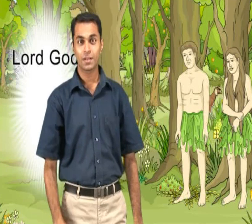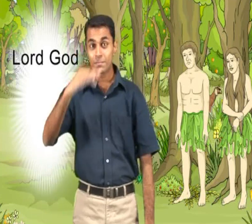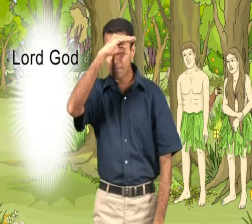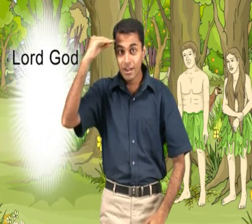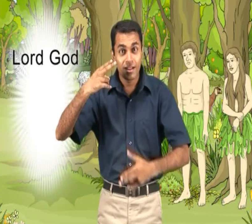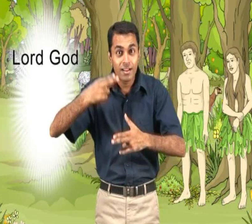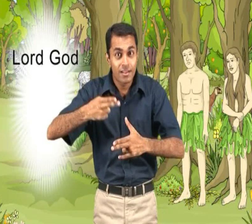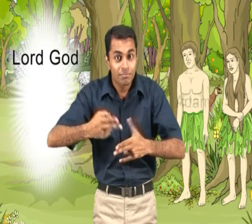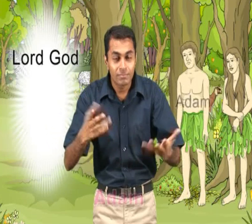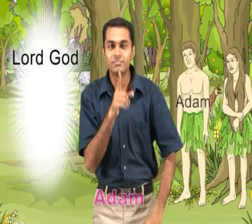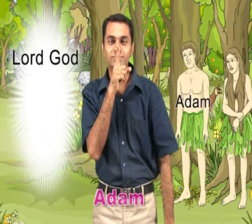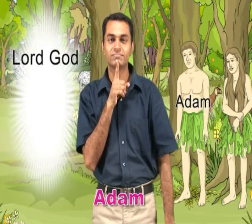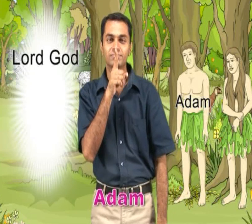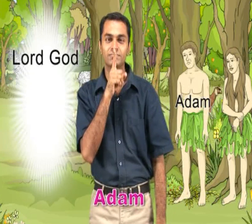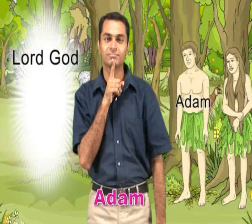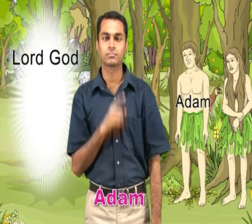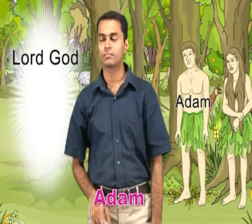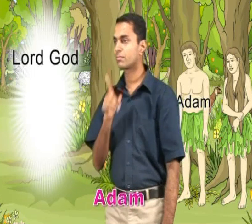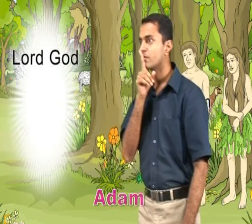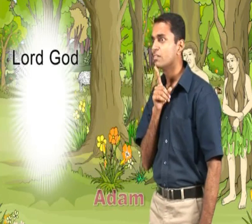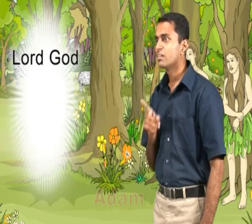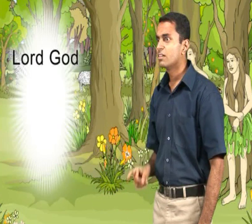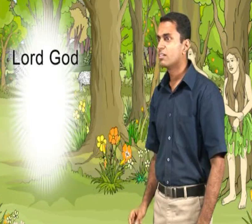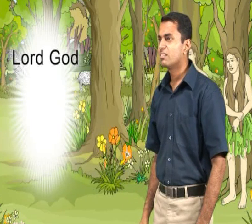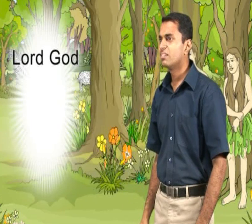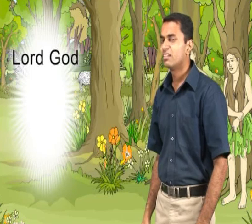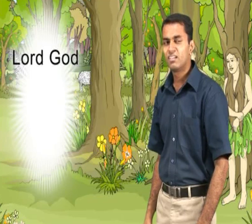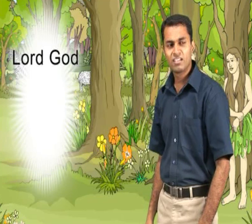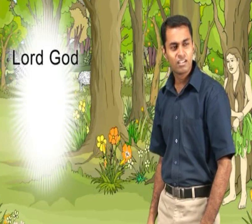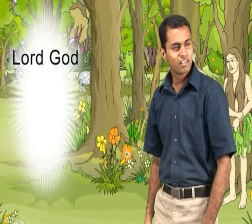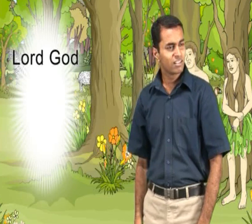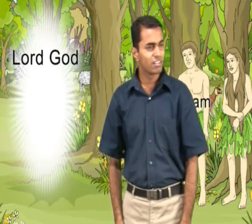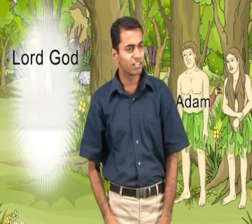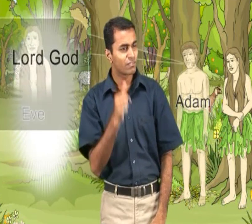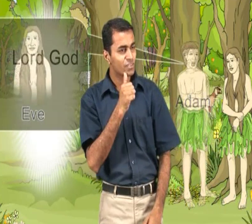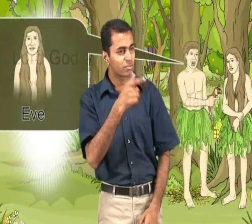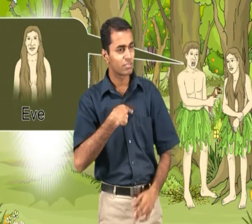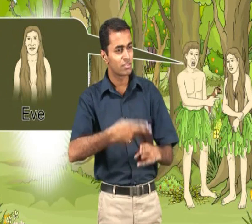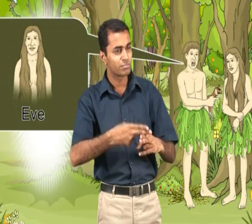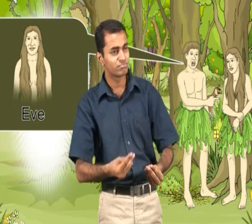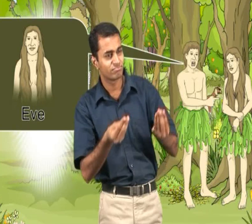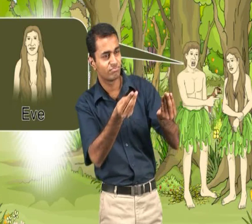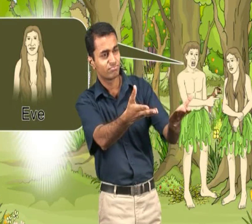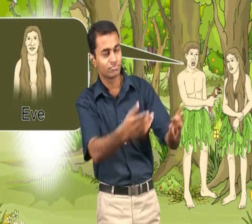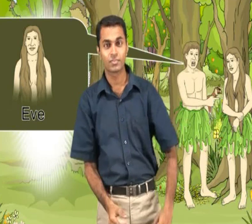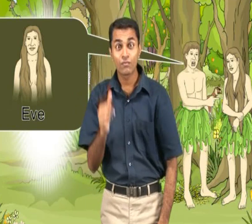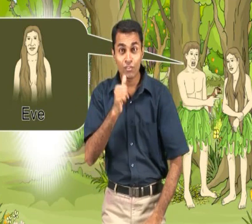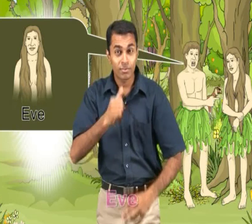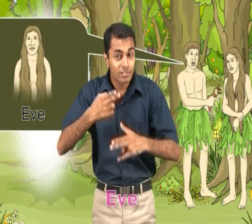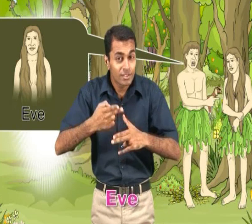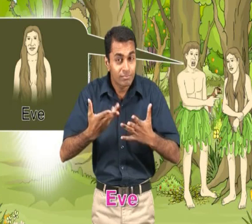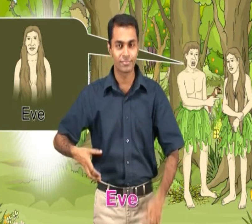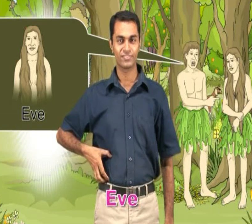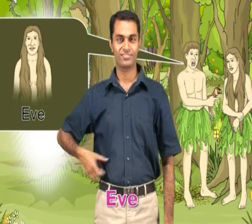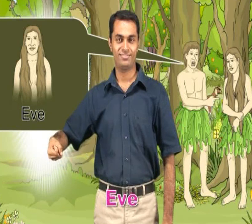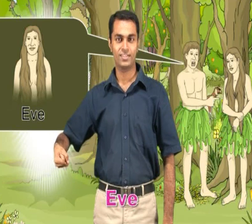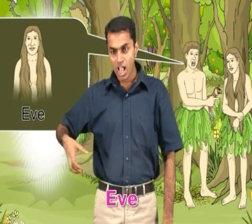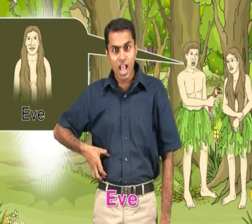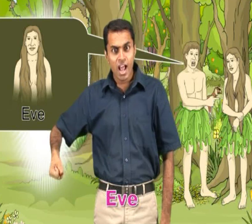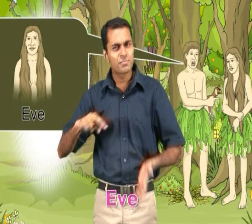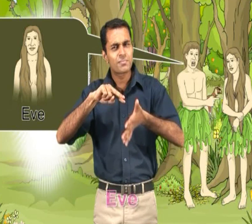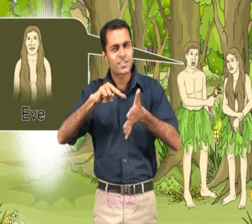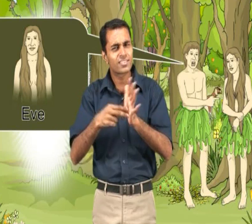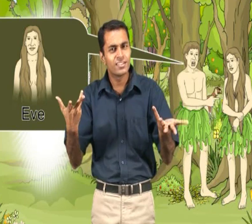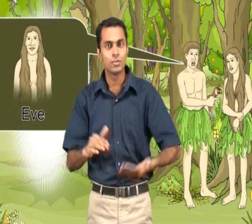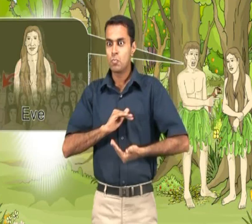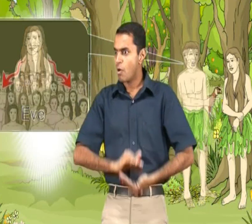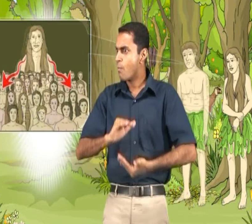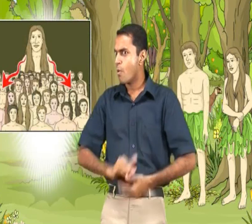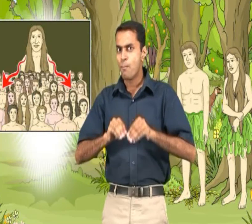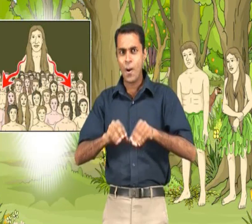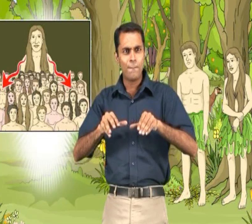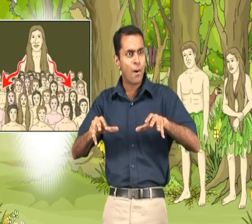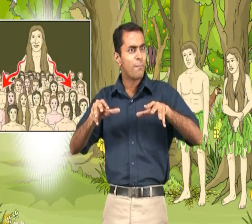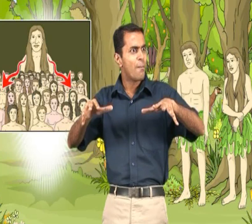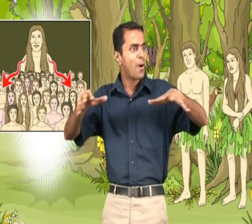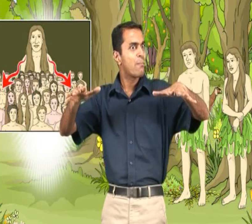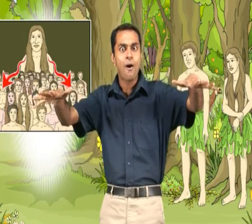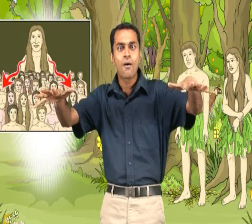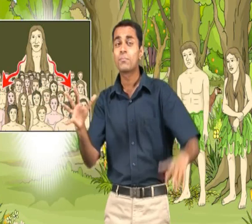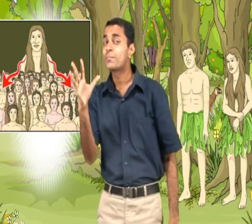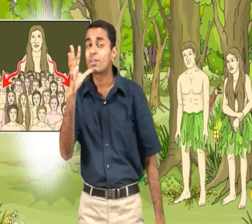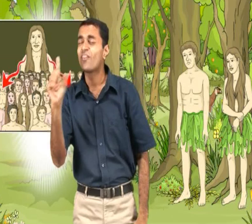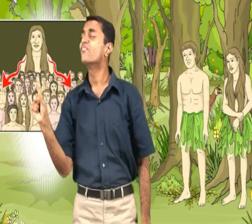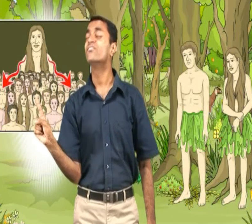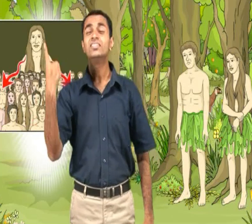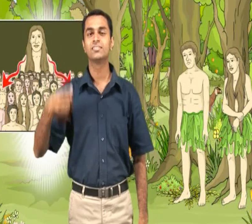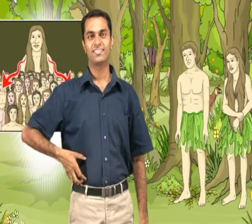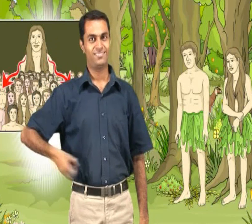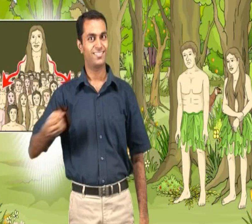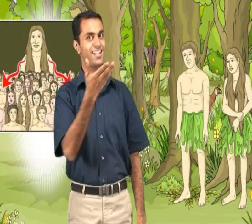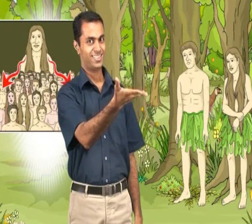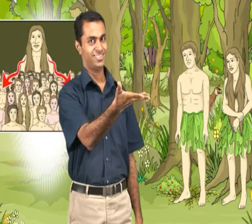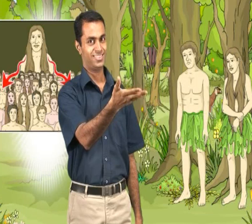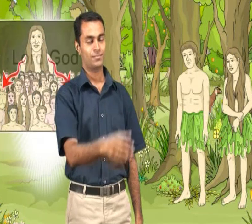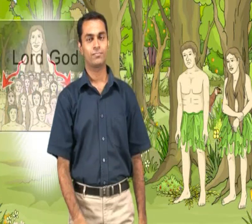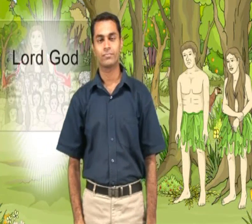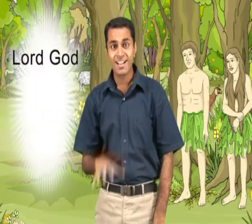And Adam named his wife Eve, because she would be the mother of all the living.